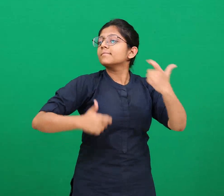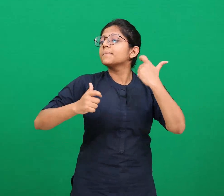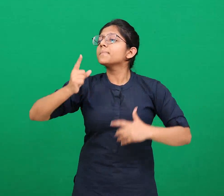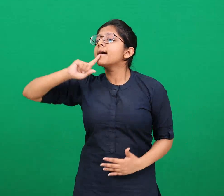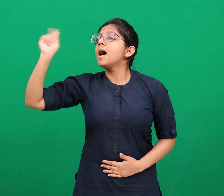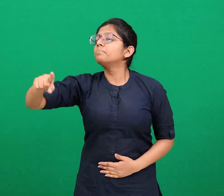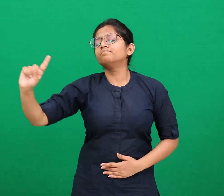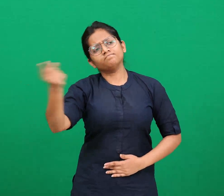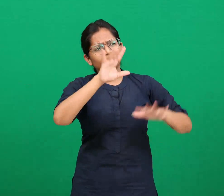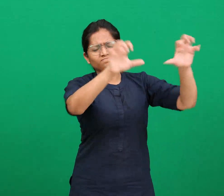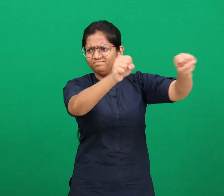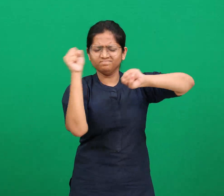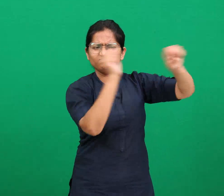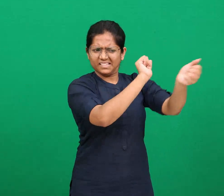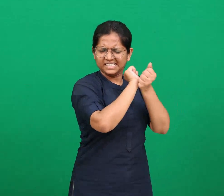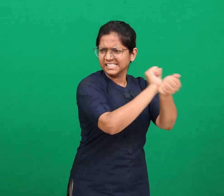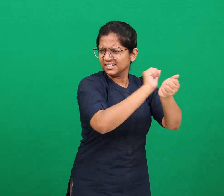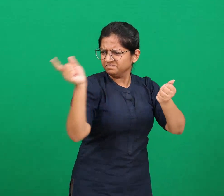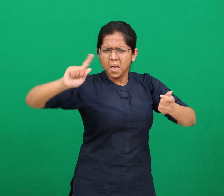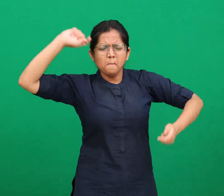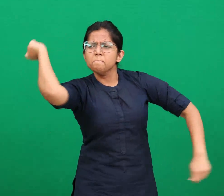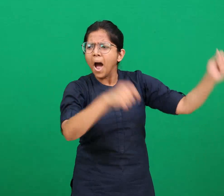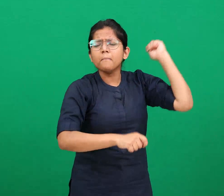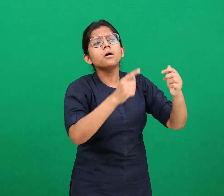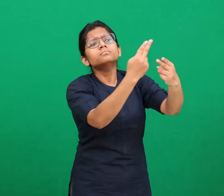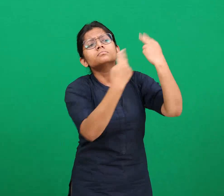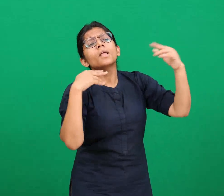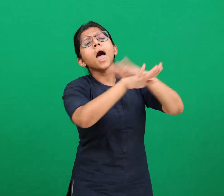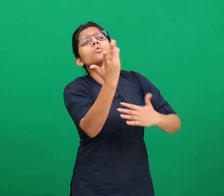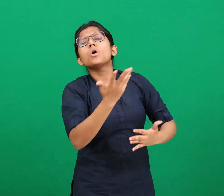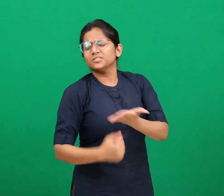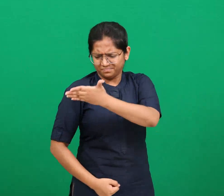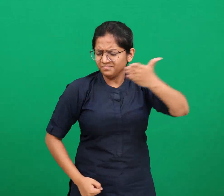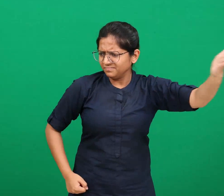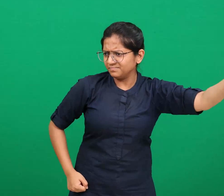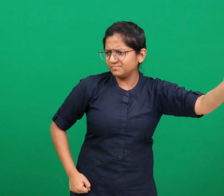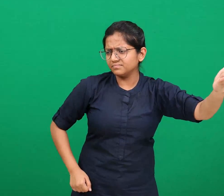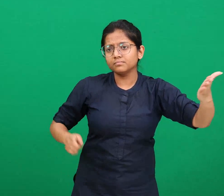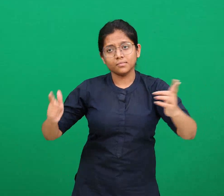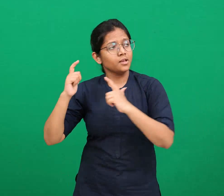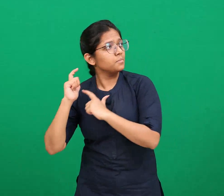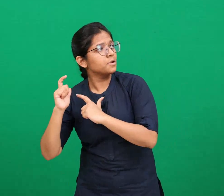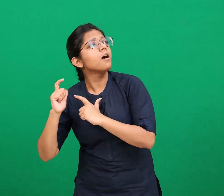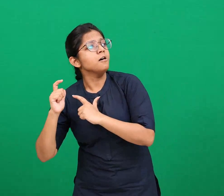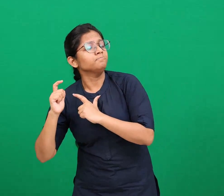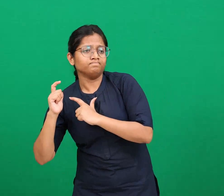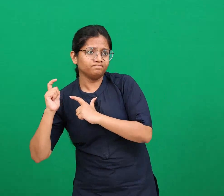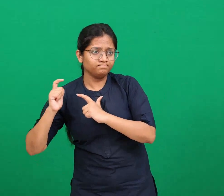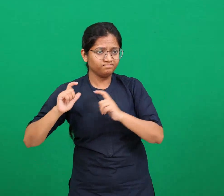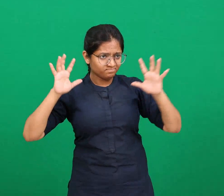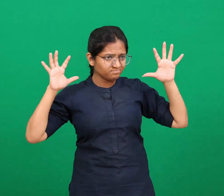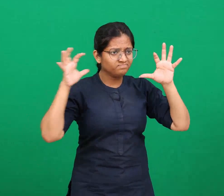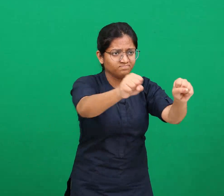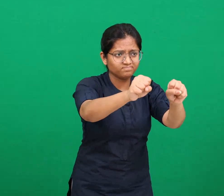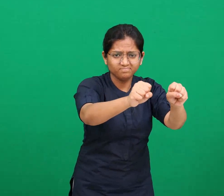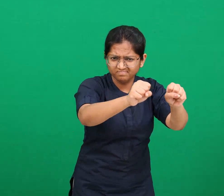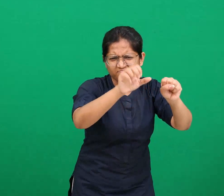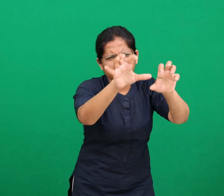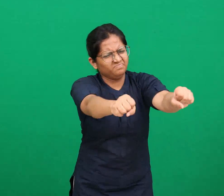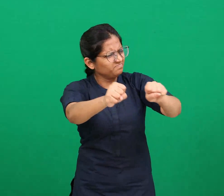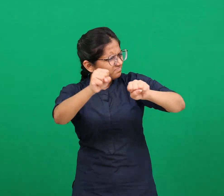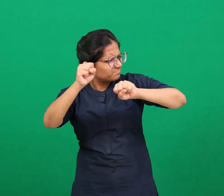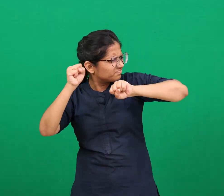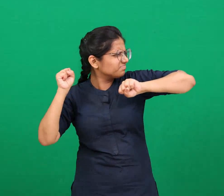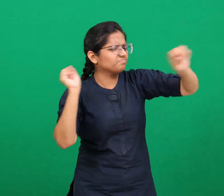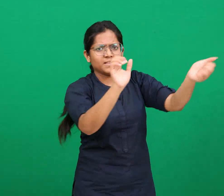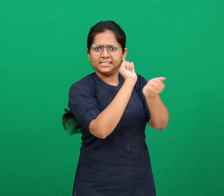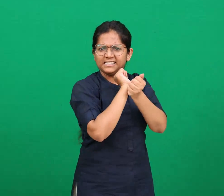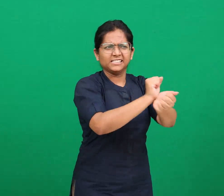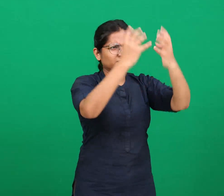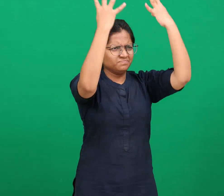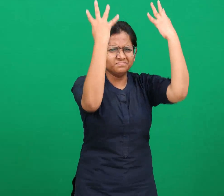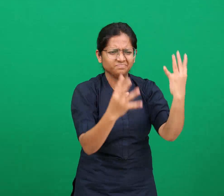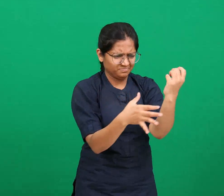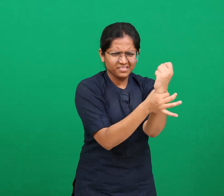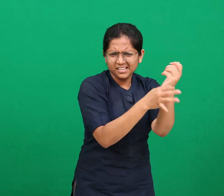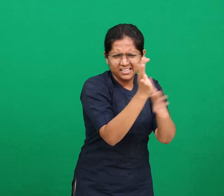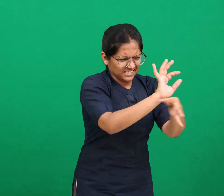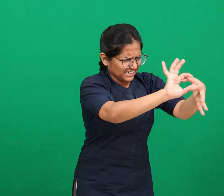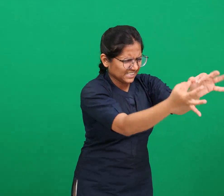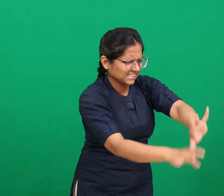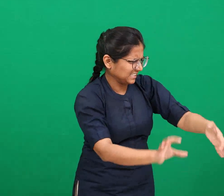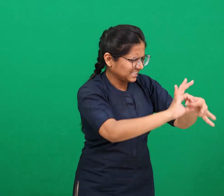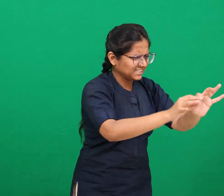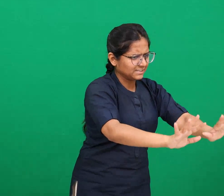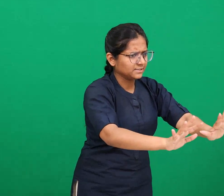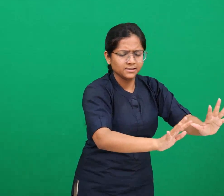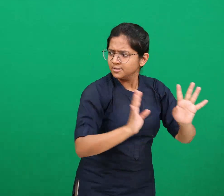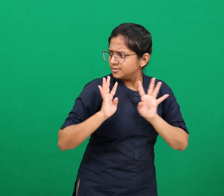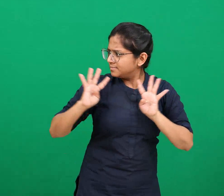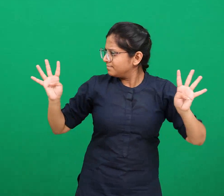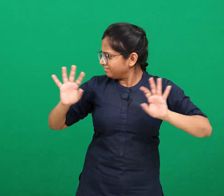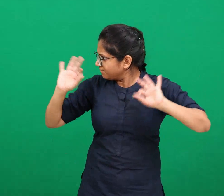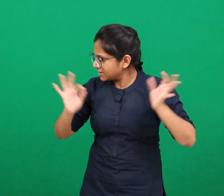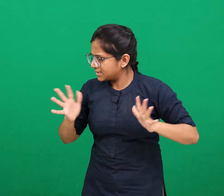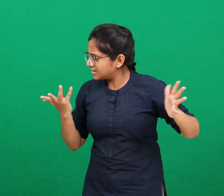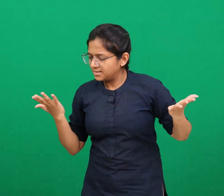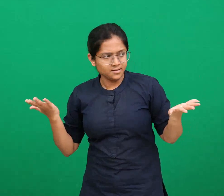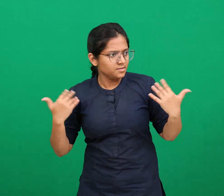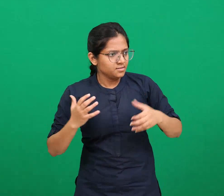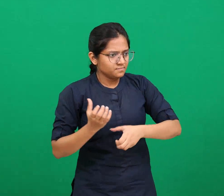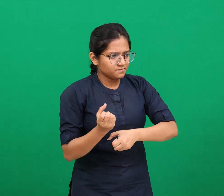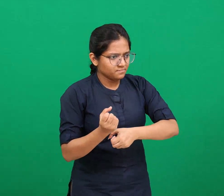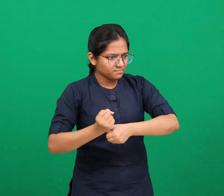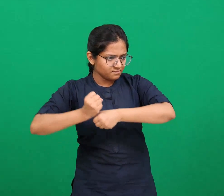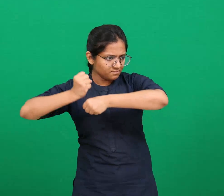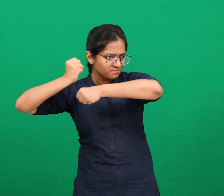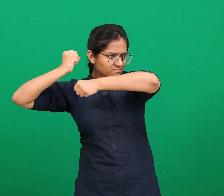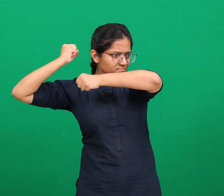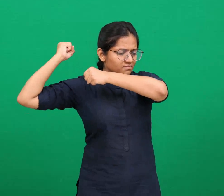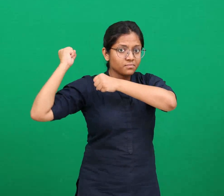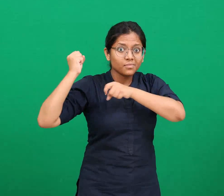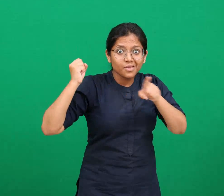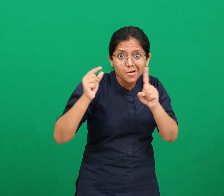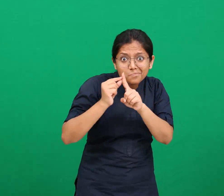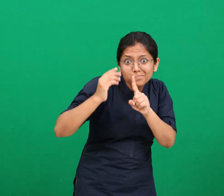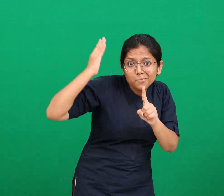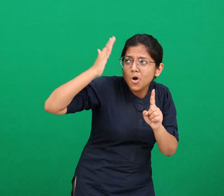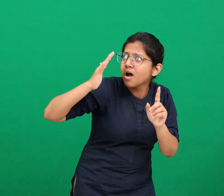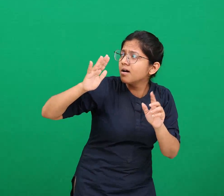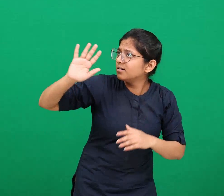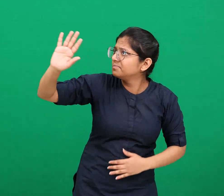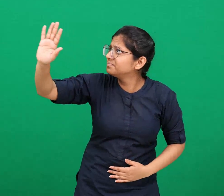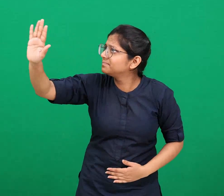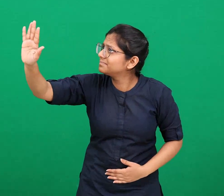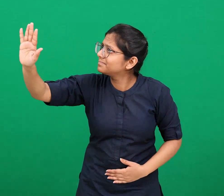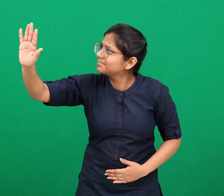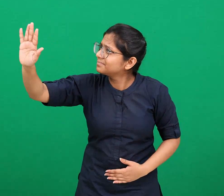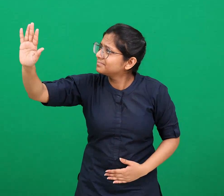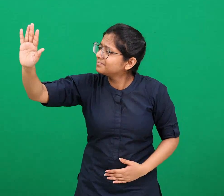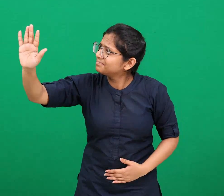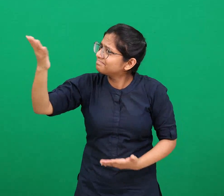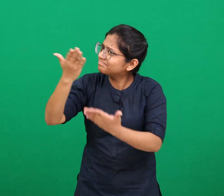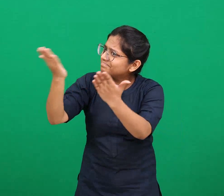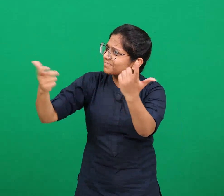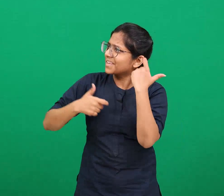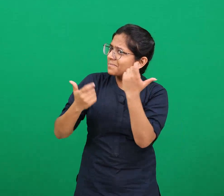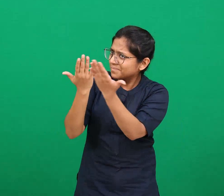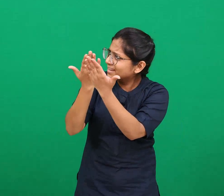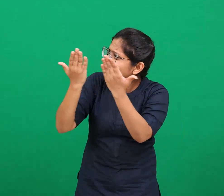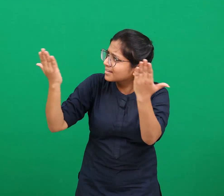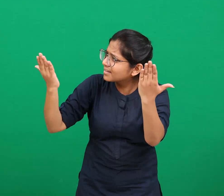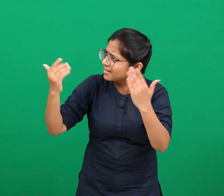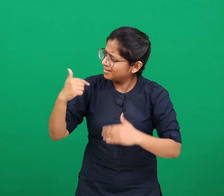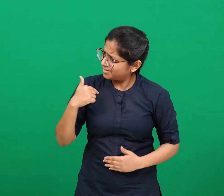He directed that Paul be flogged and interrogated to determine the reason for this outcry against him.